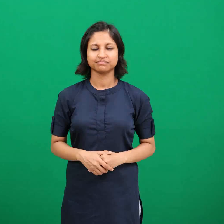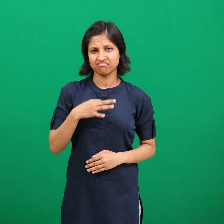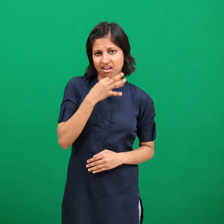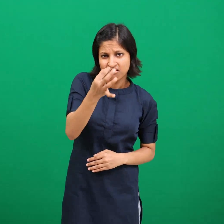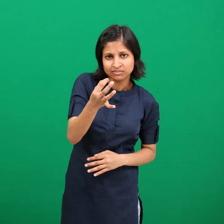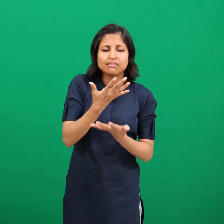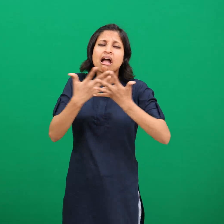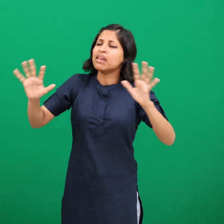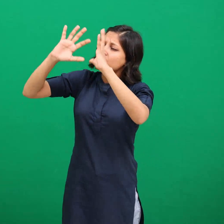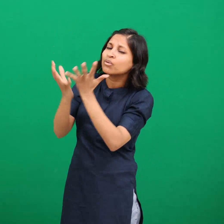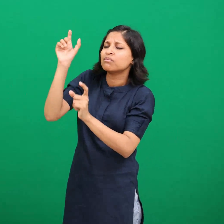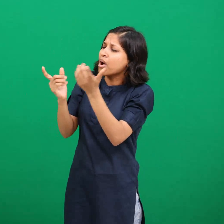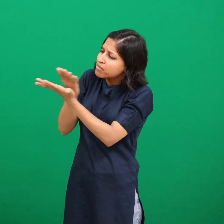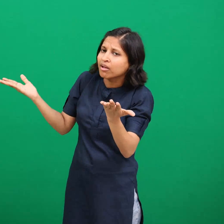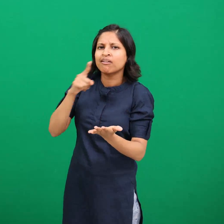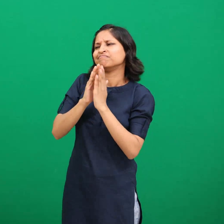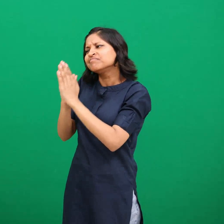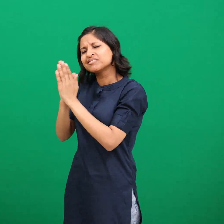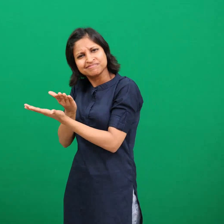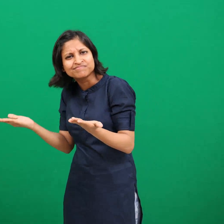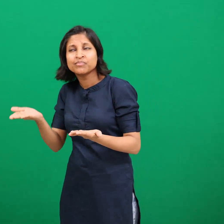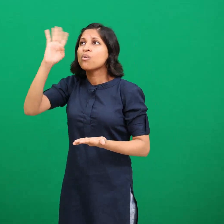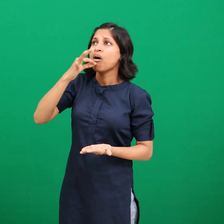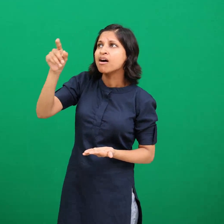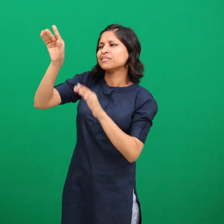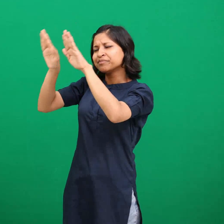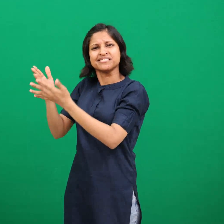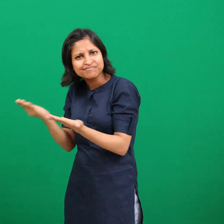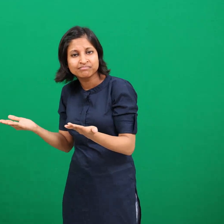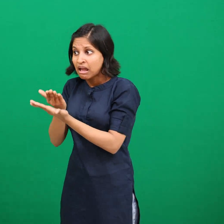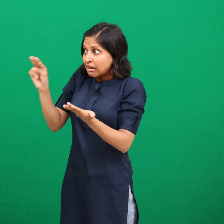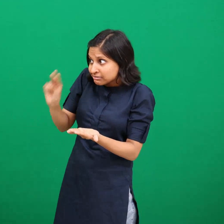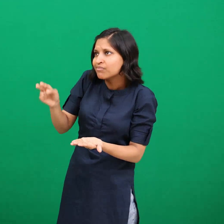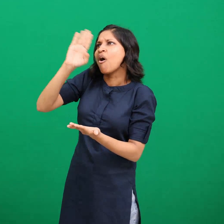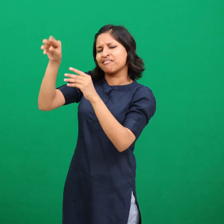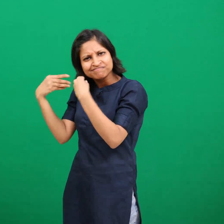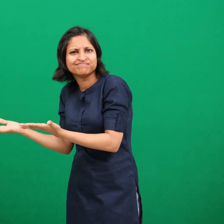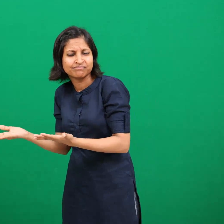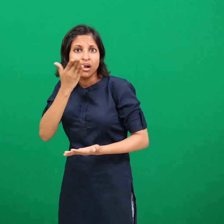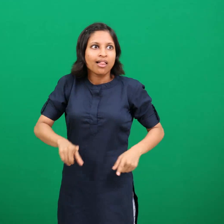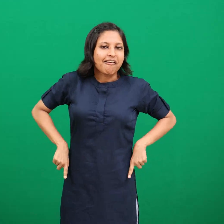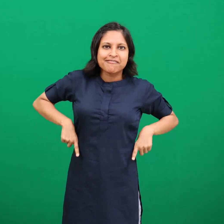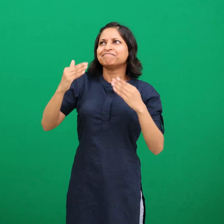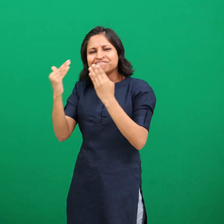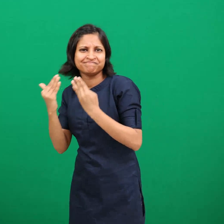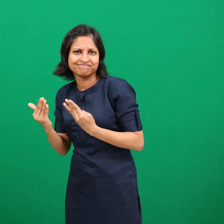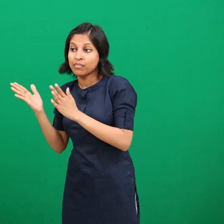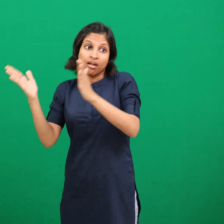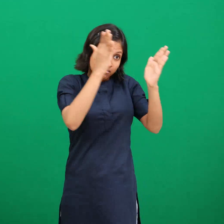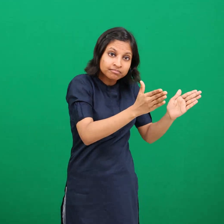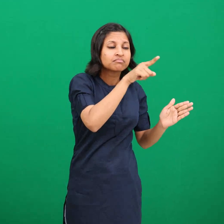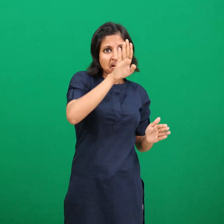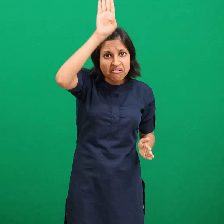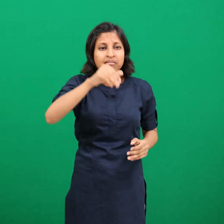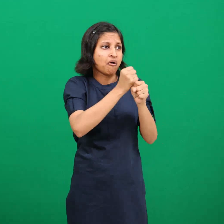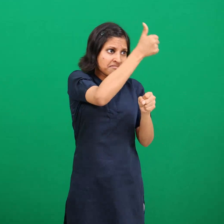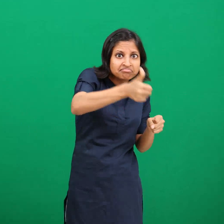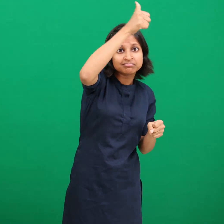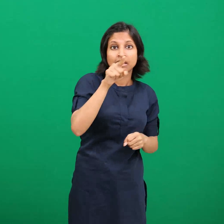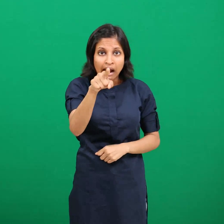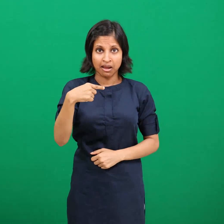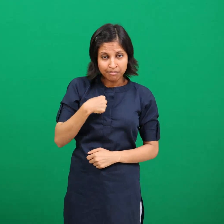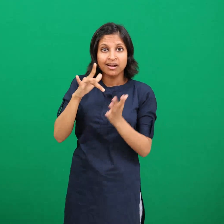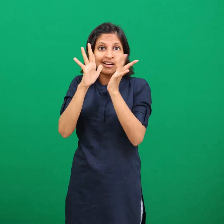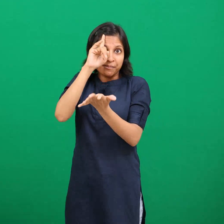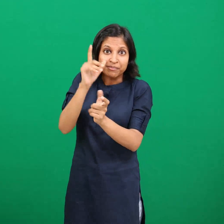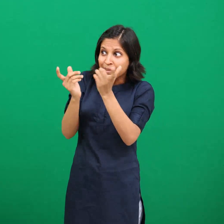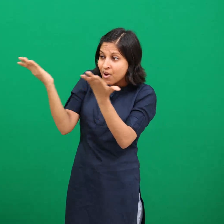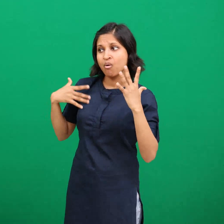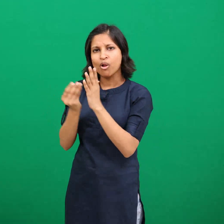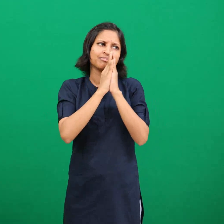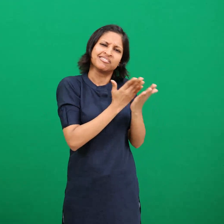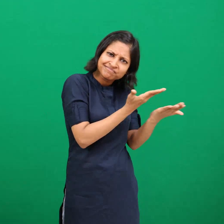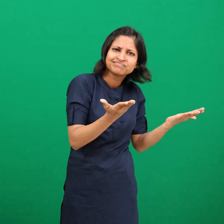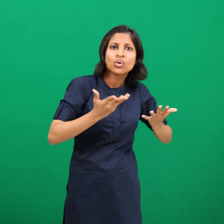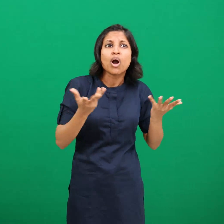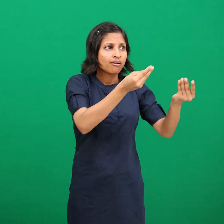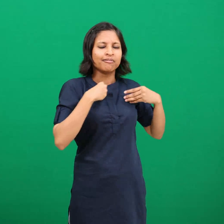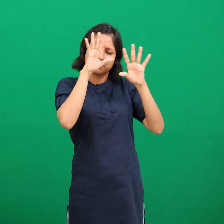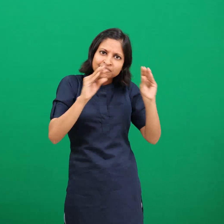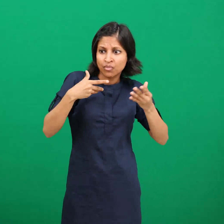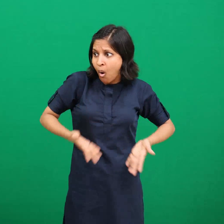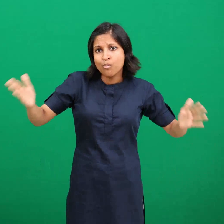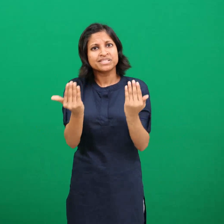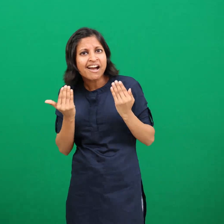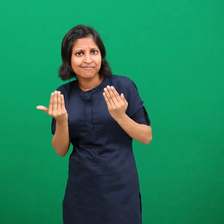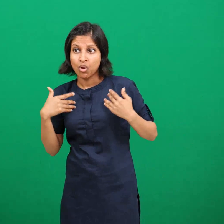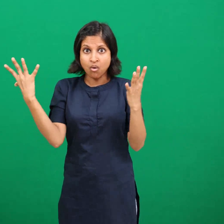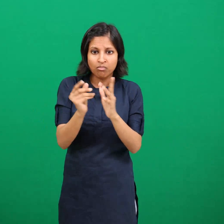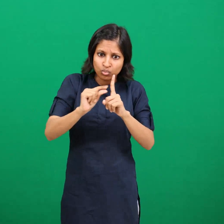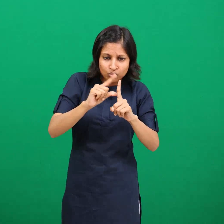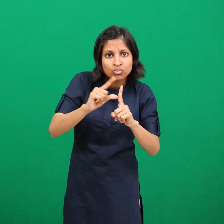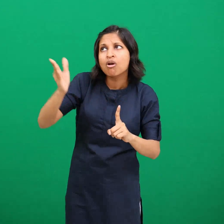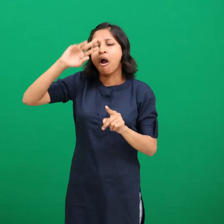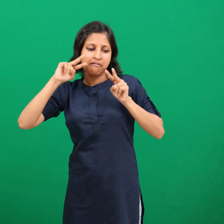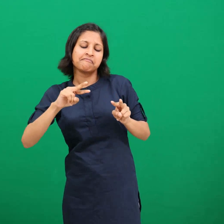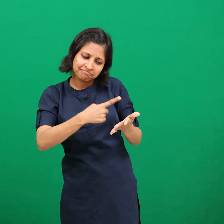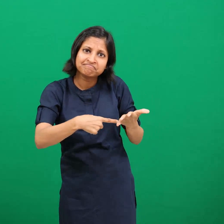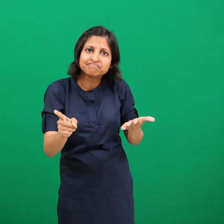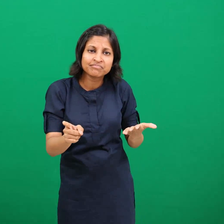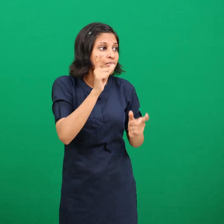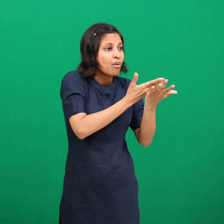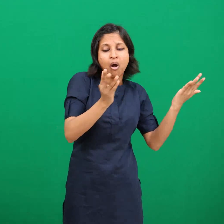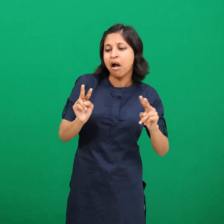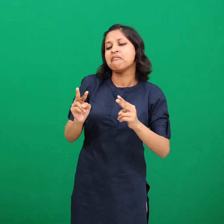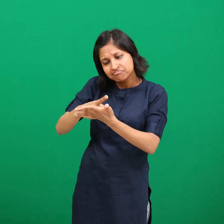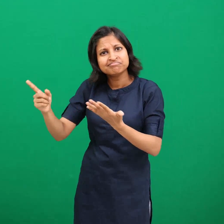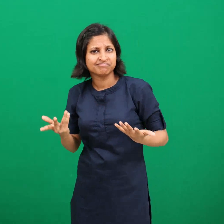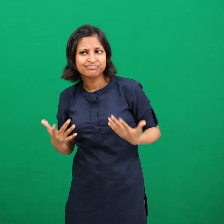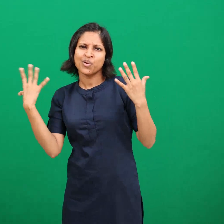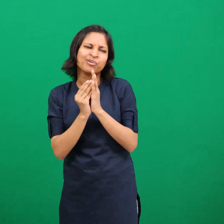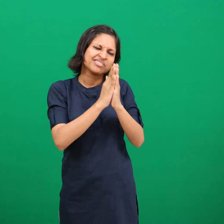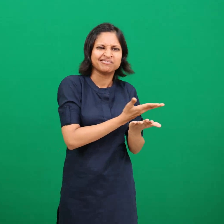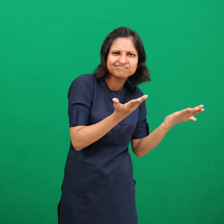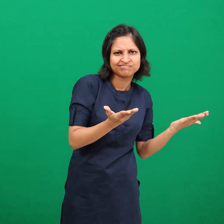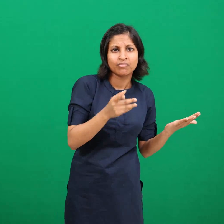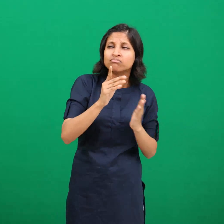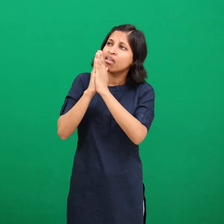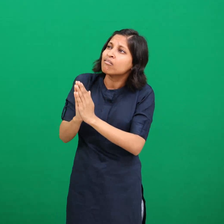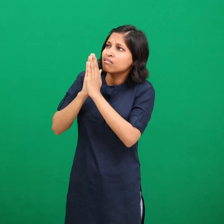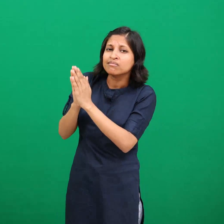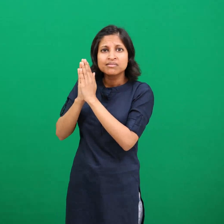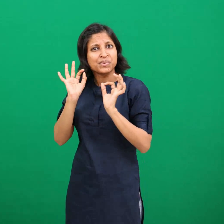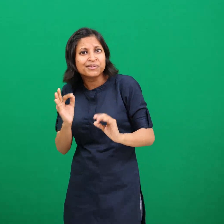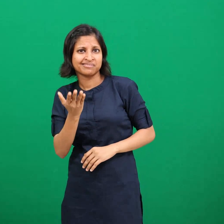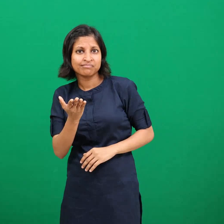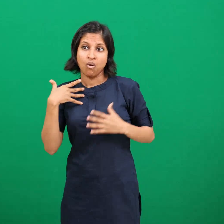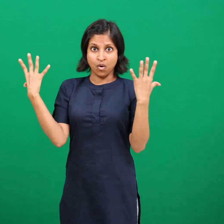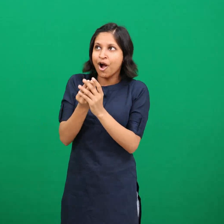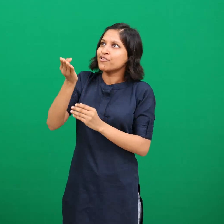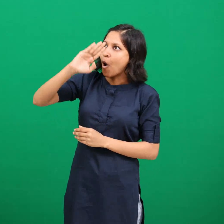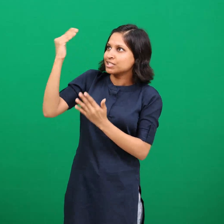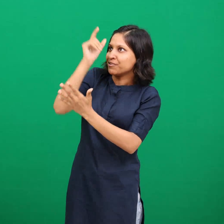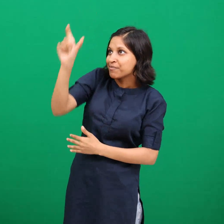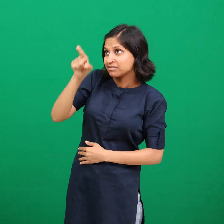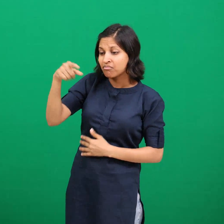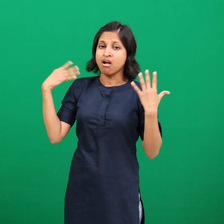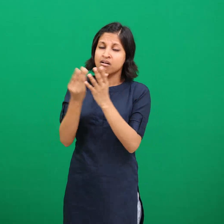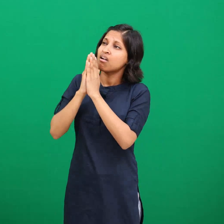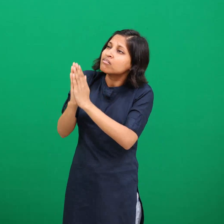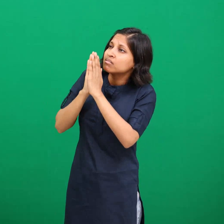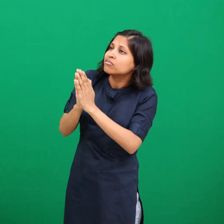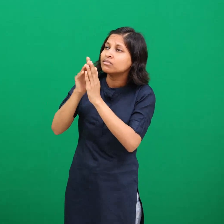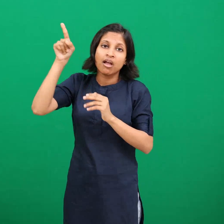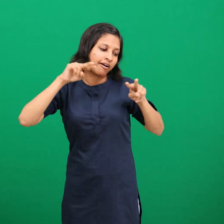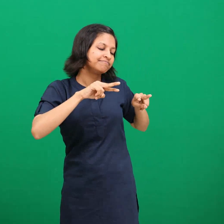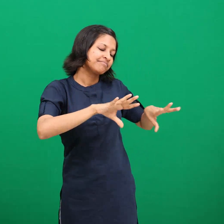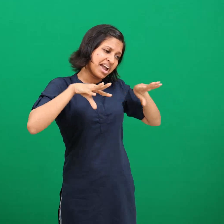First of all, then, I urge that petitions, prayers, intercessions, and thanksgiving be offered for everyone- for kings and all those in authority- so that we may lead tranquil and quiet lives in all godliness and dignity.